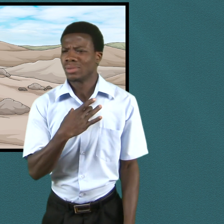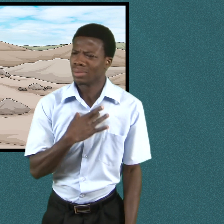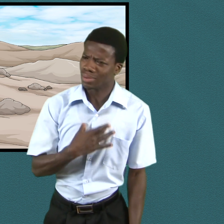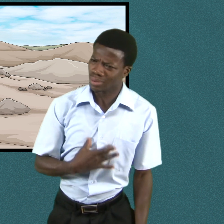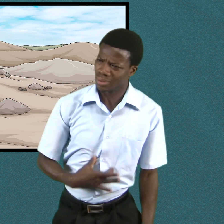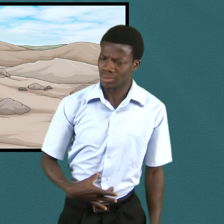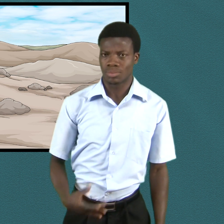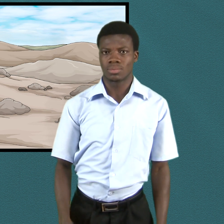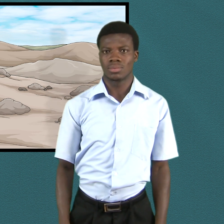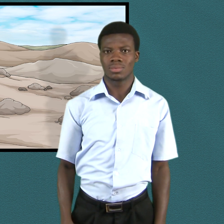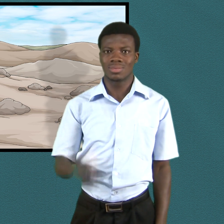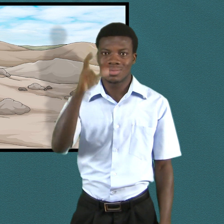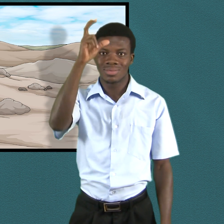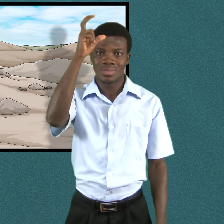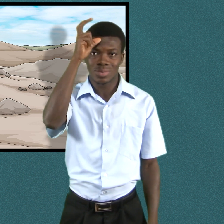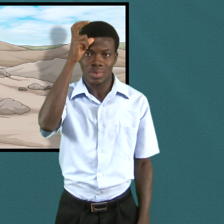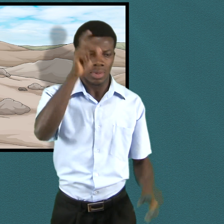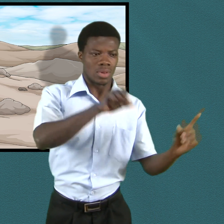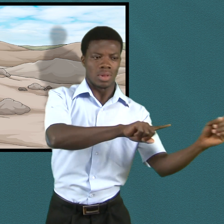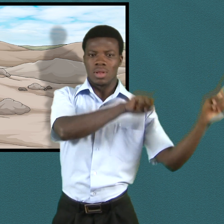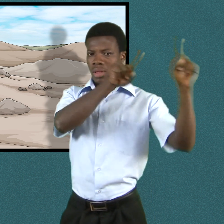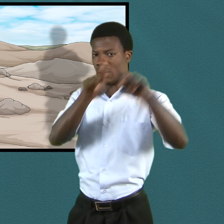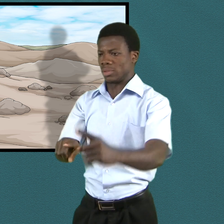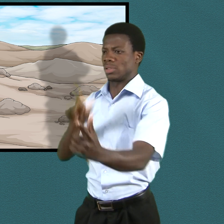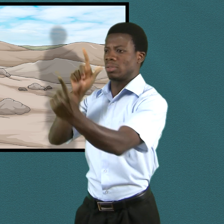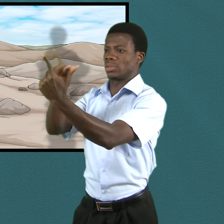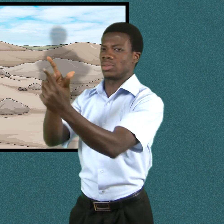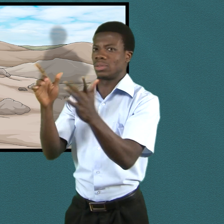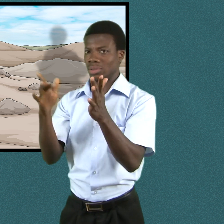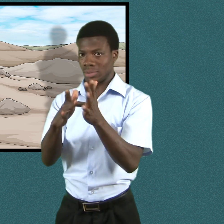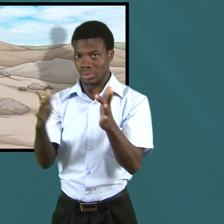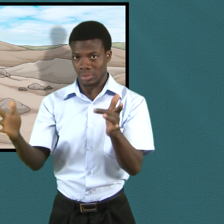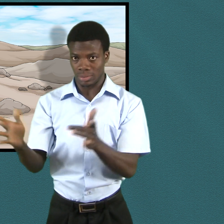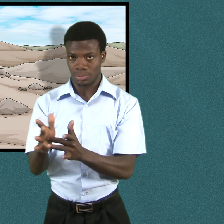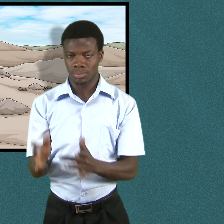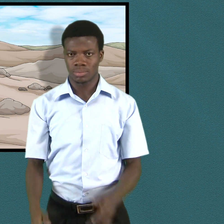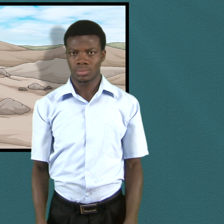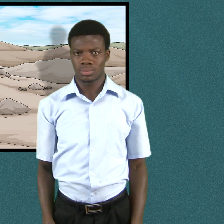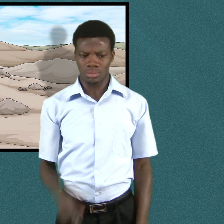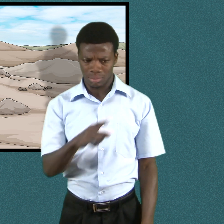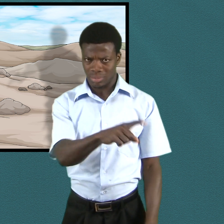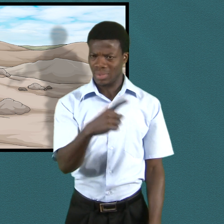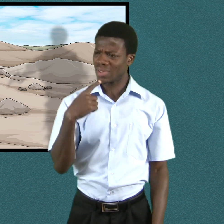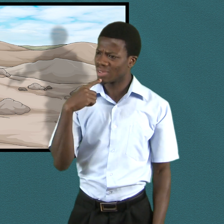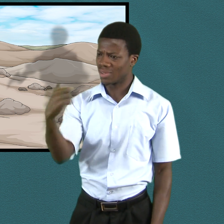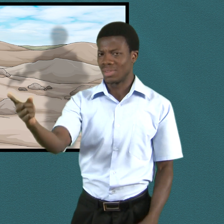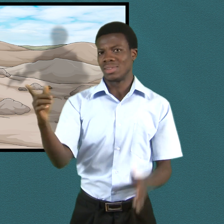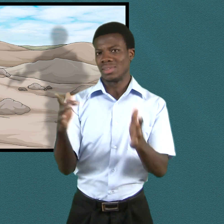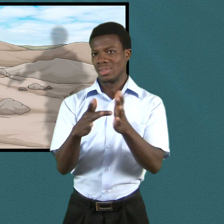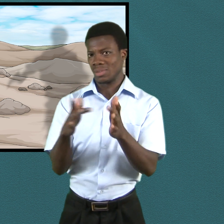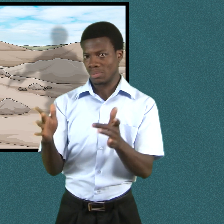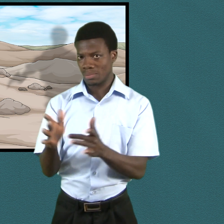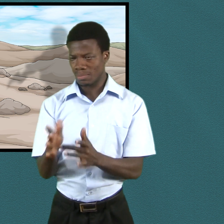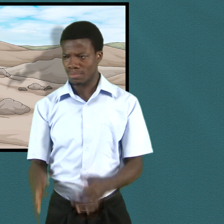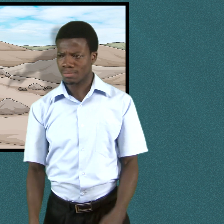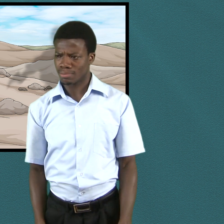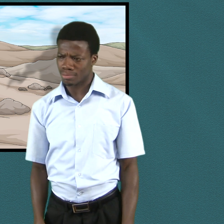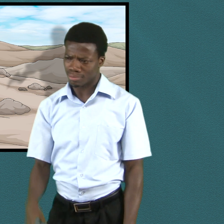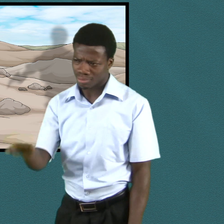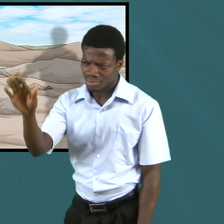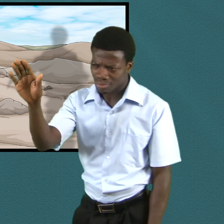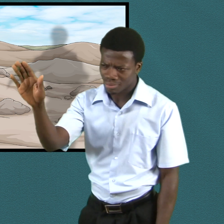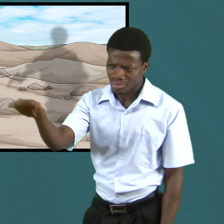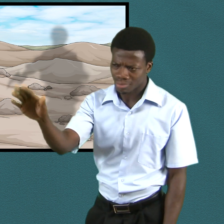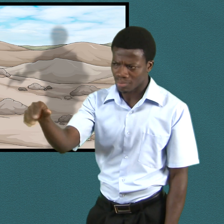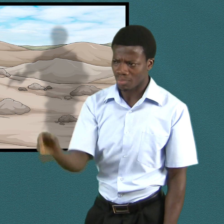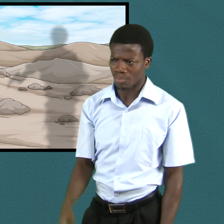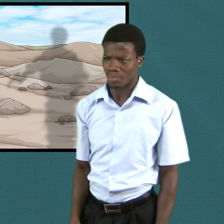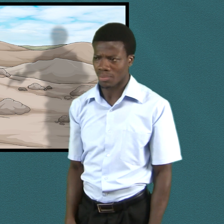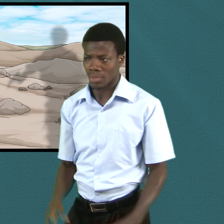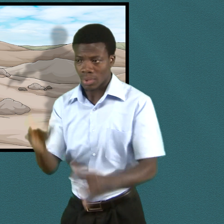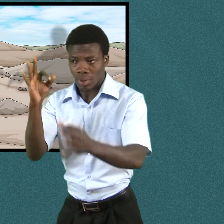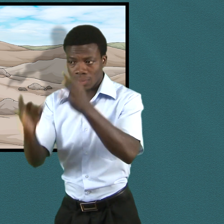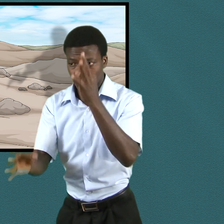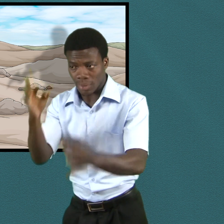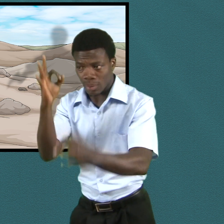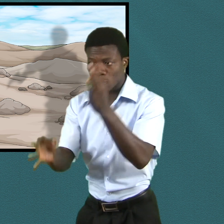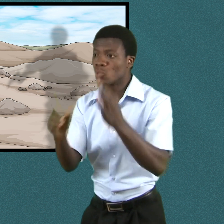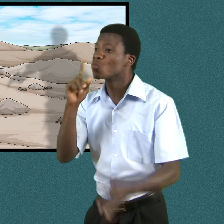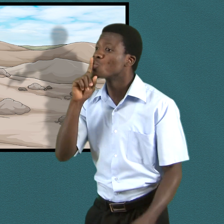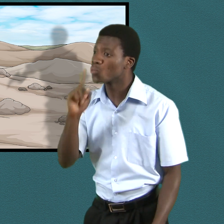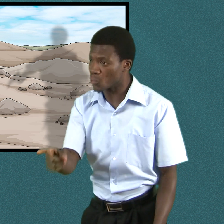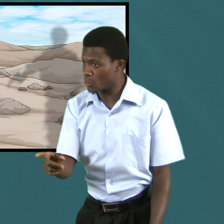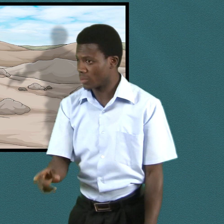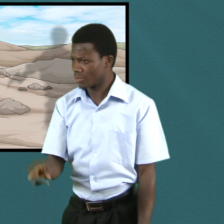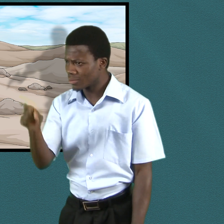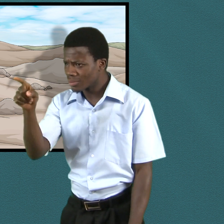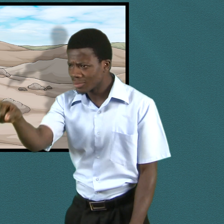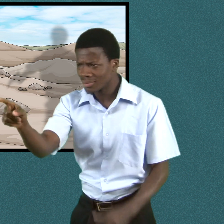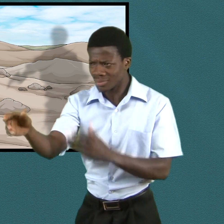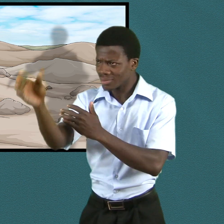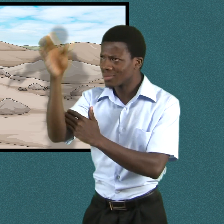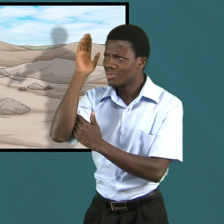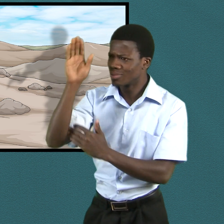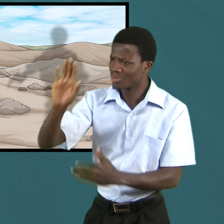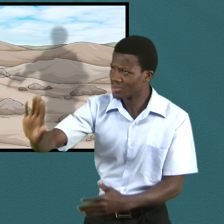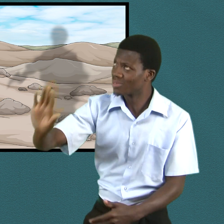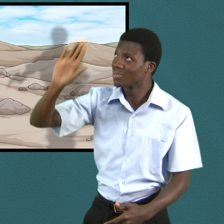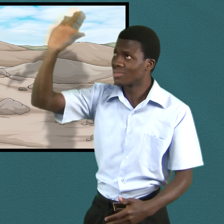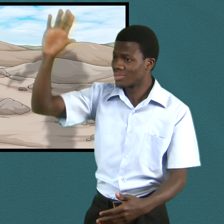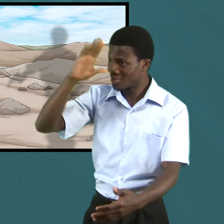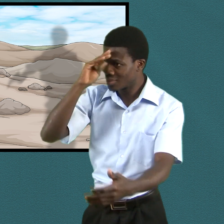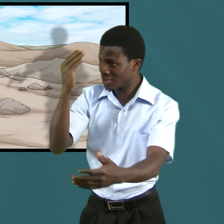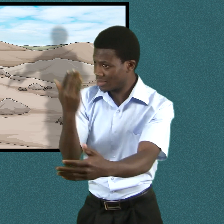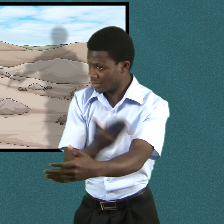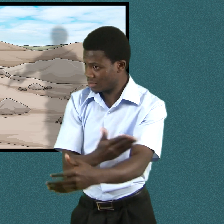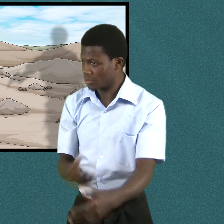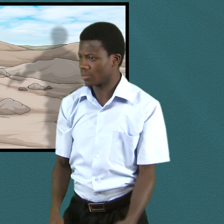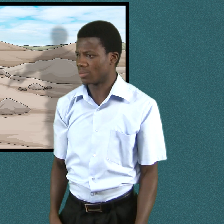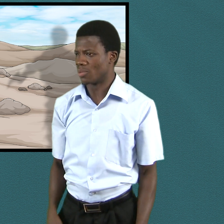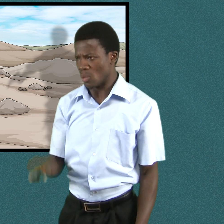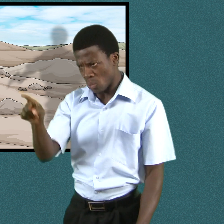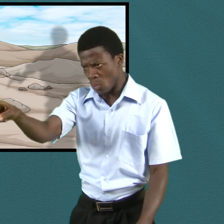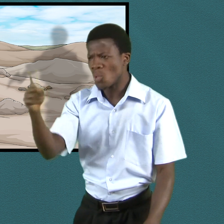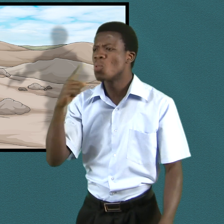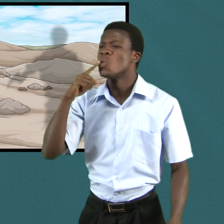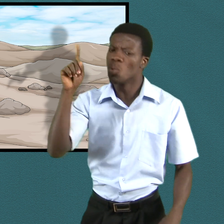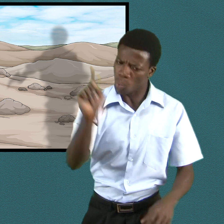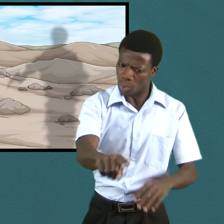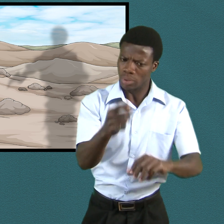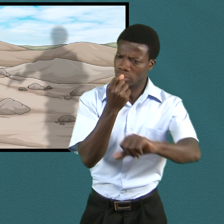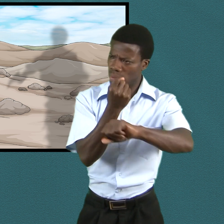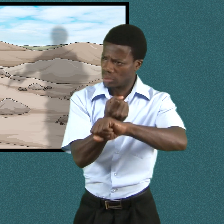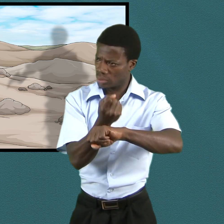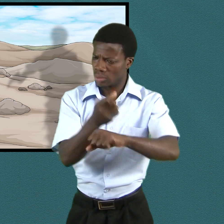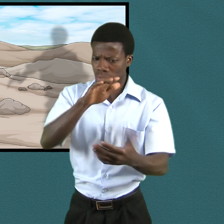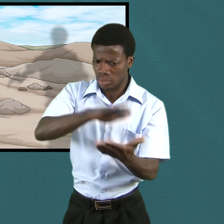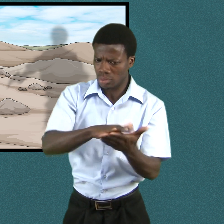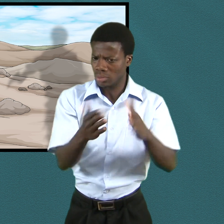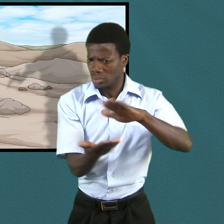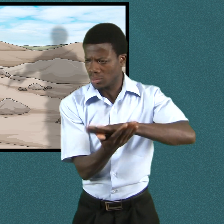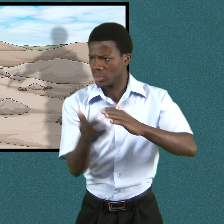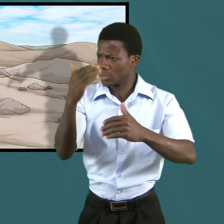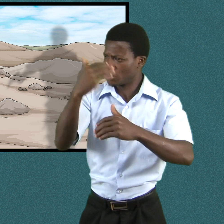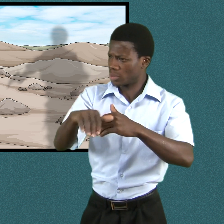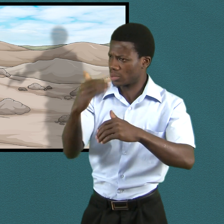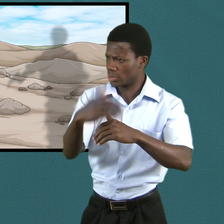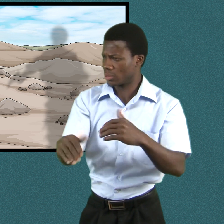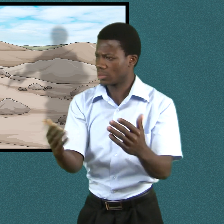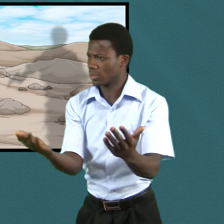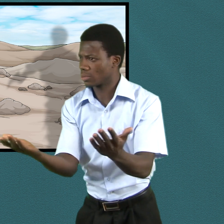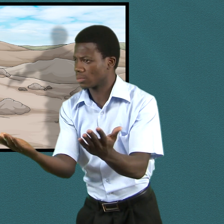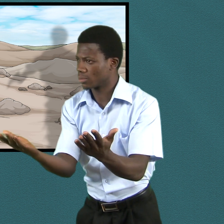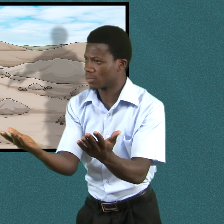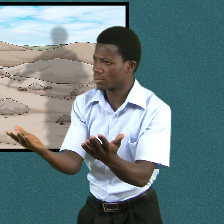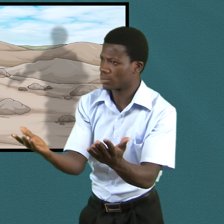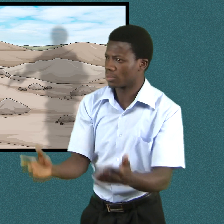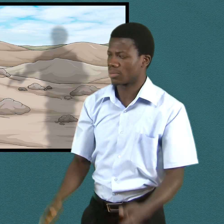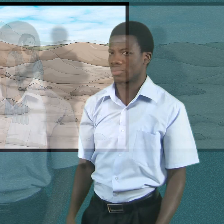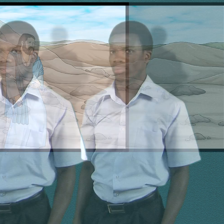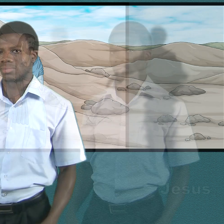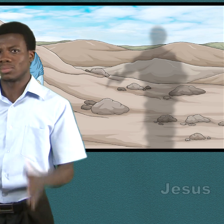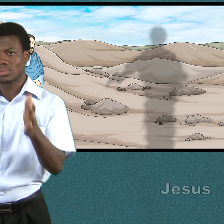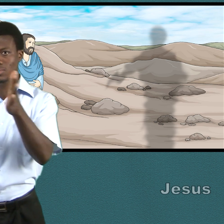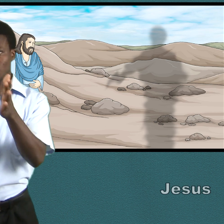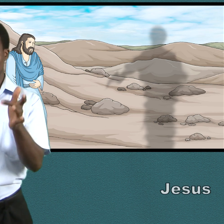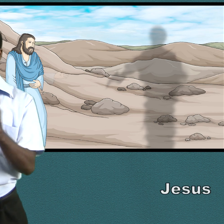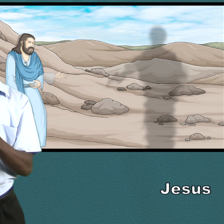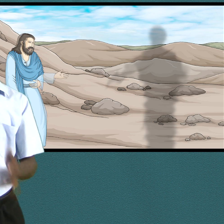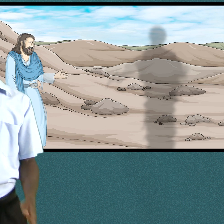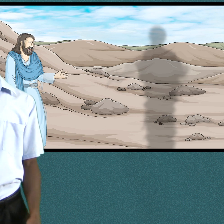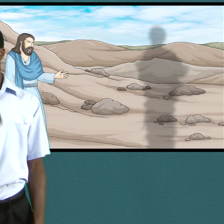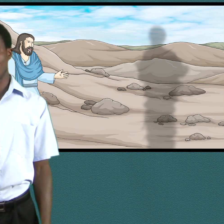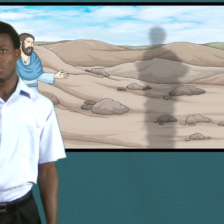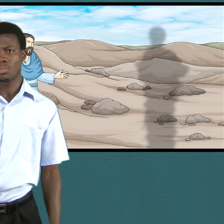The tempter came to Him and said, “If You are the Son of God, tell these stones to become bread.”